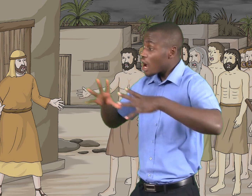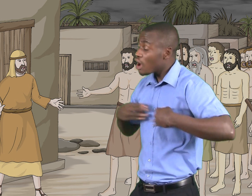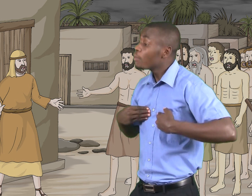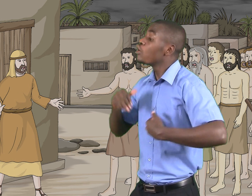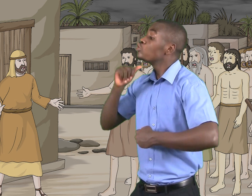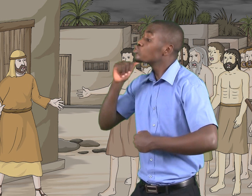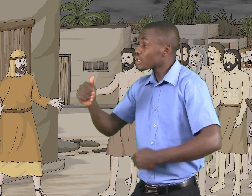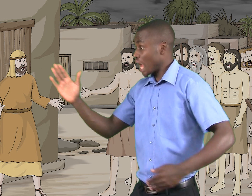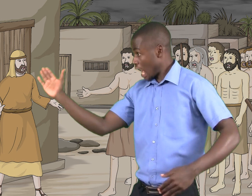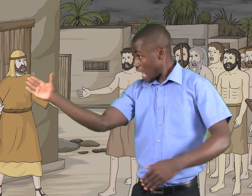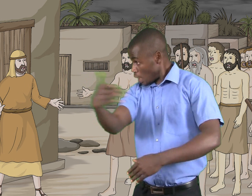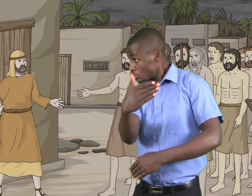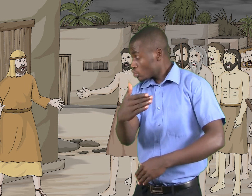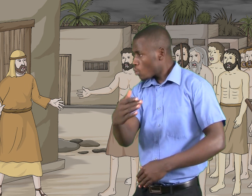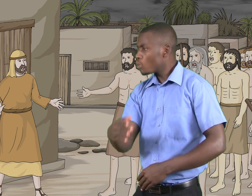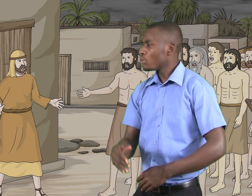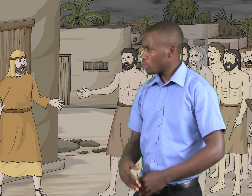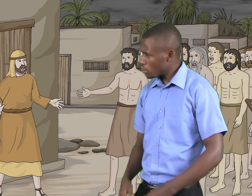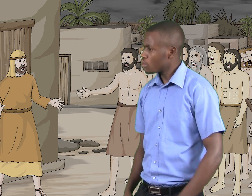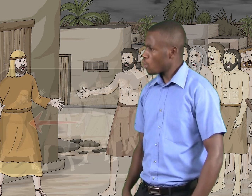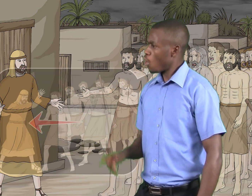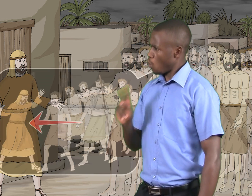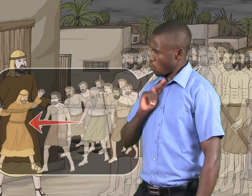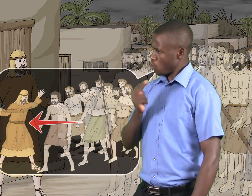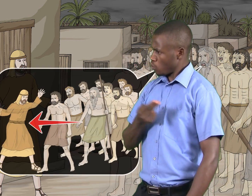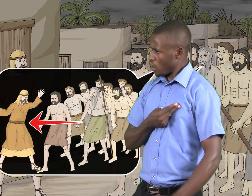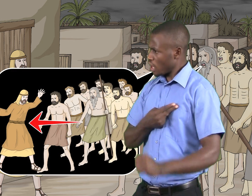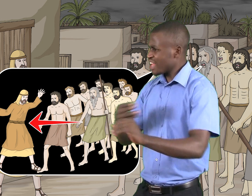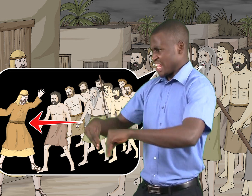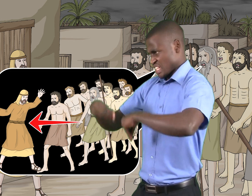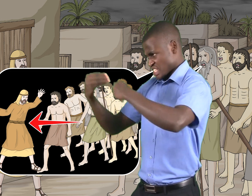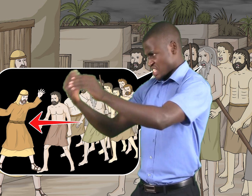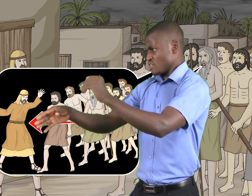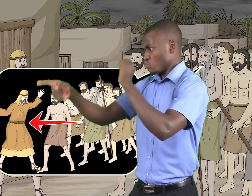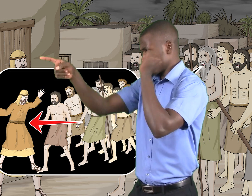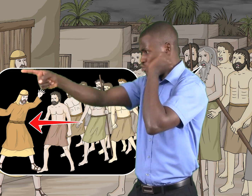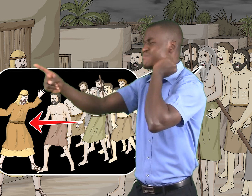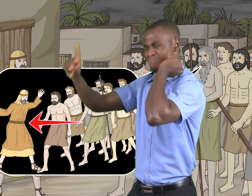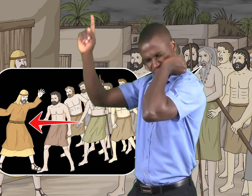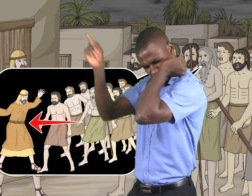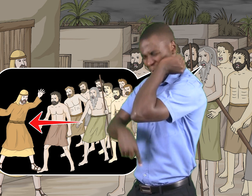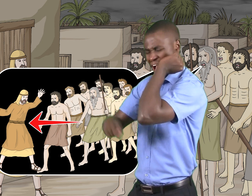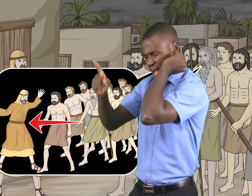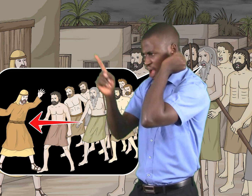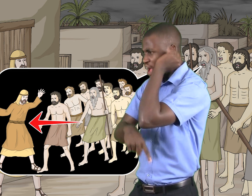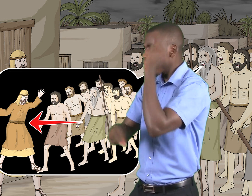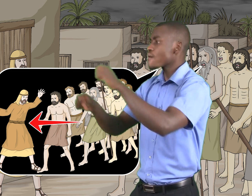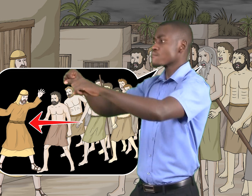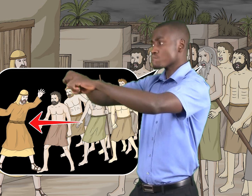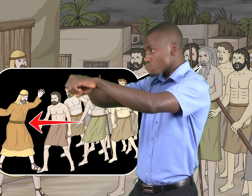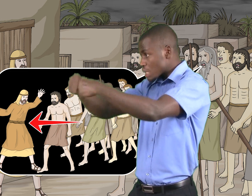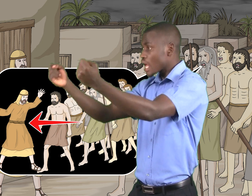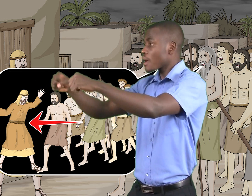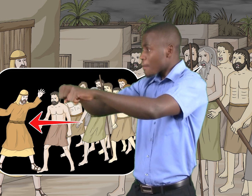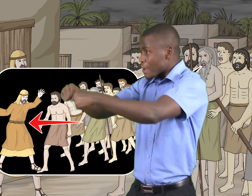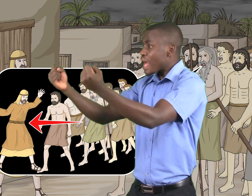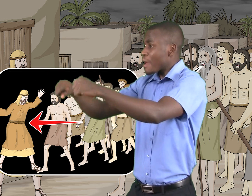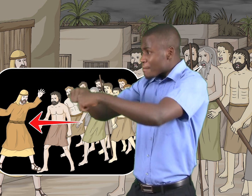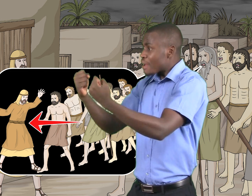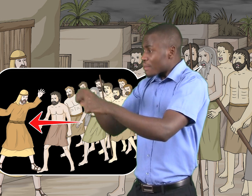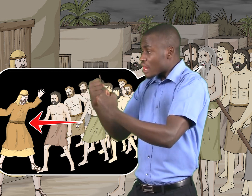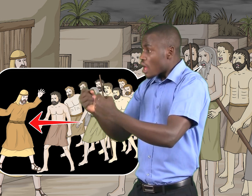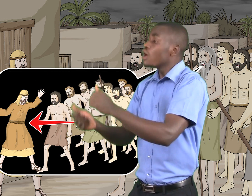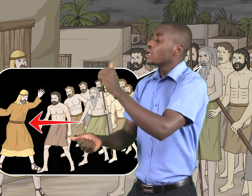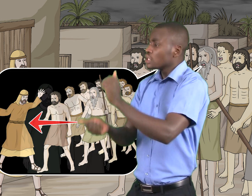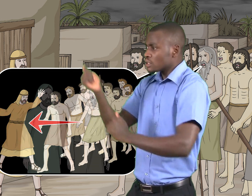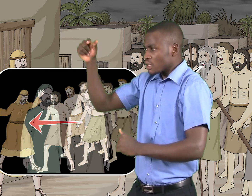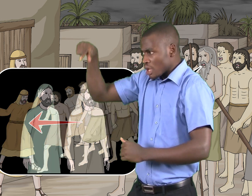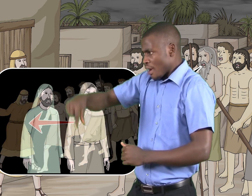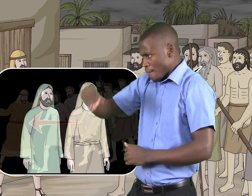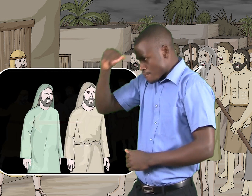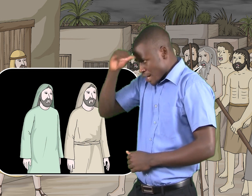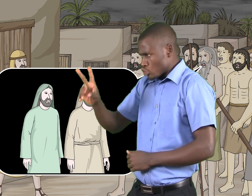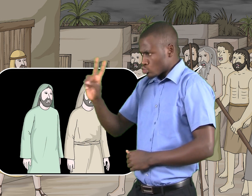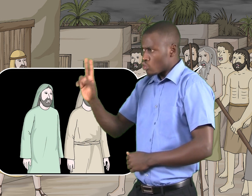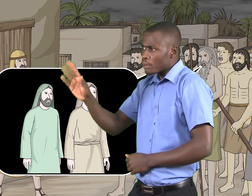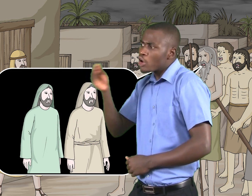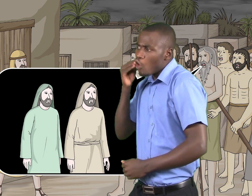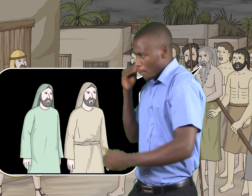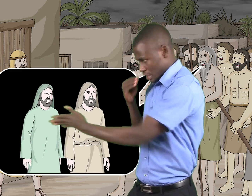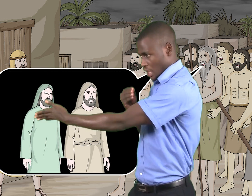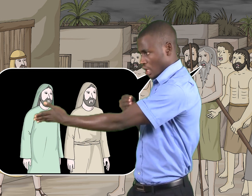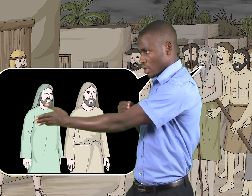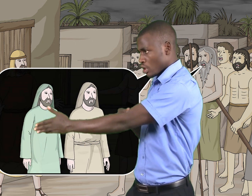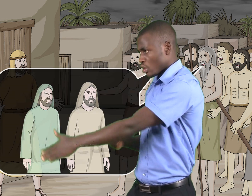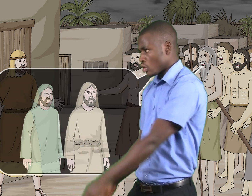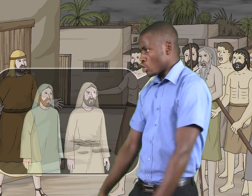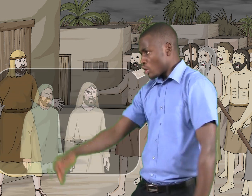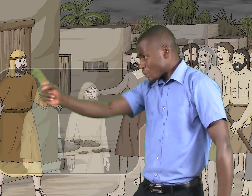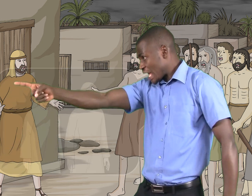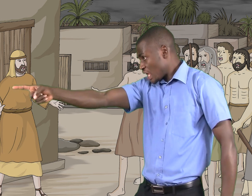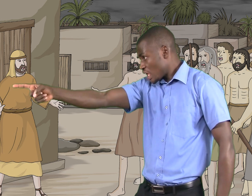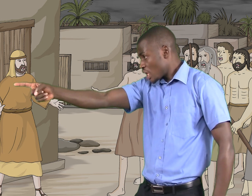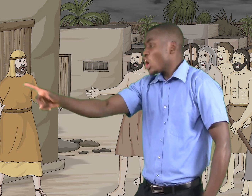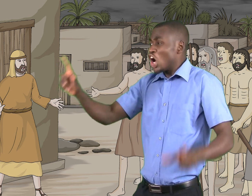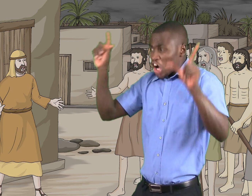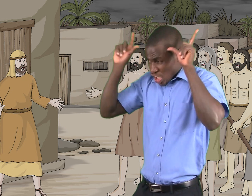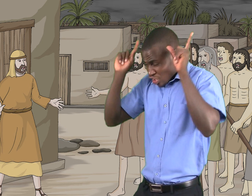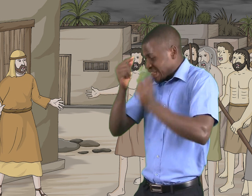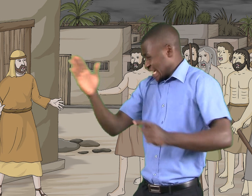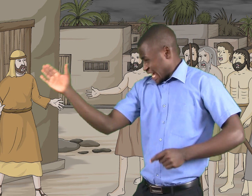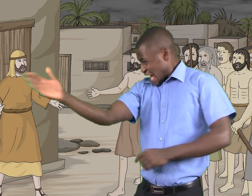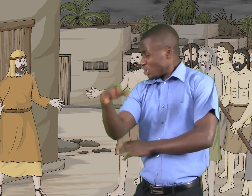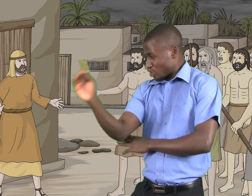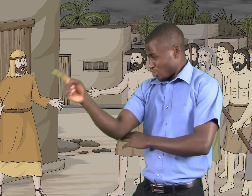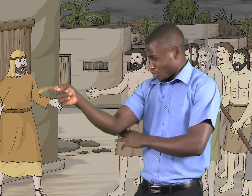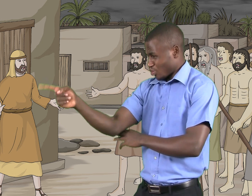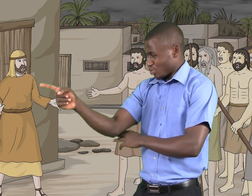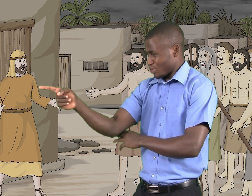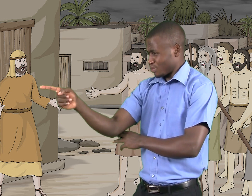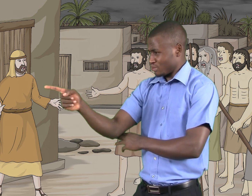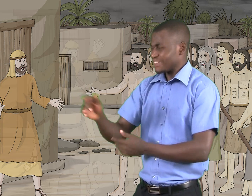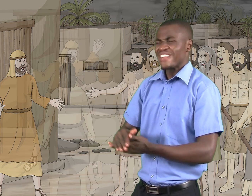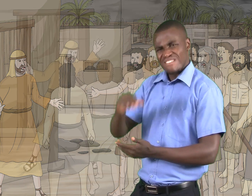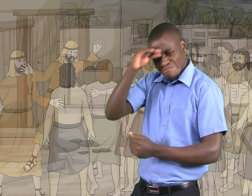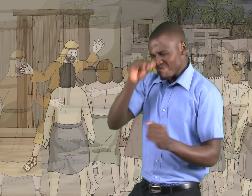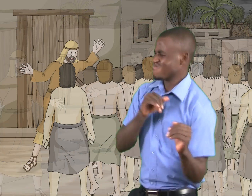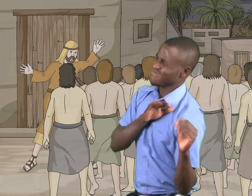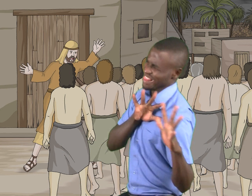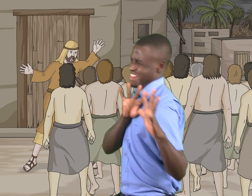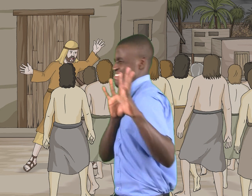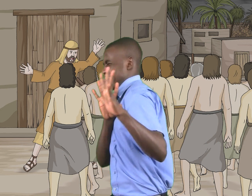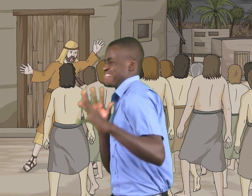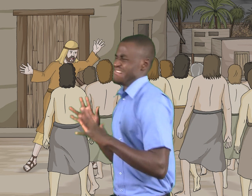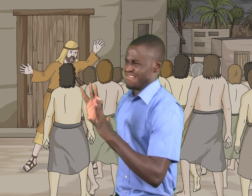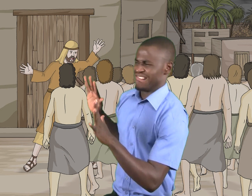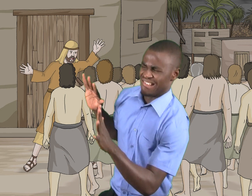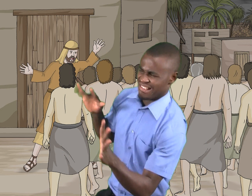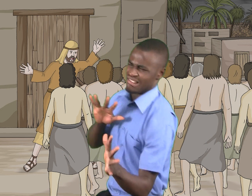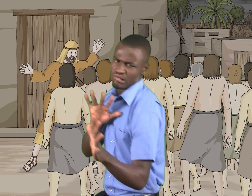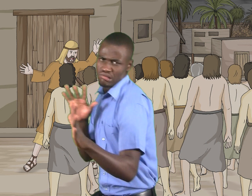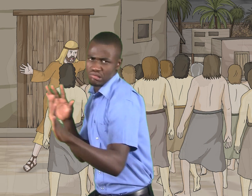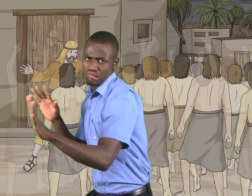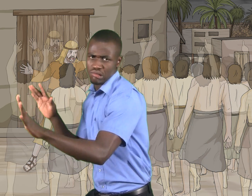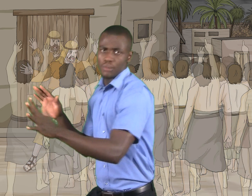Now we will treat you worse than them.”